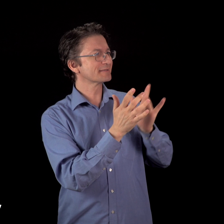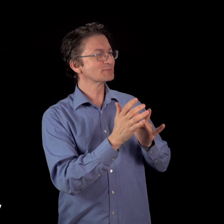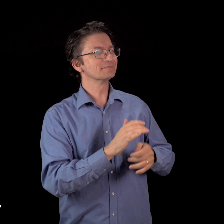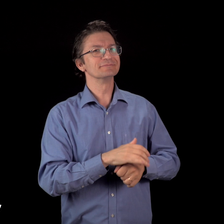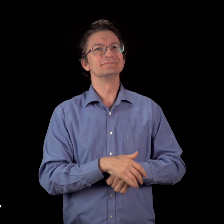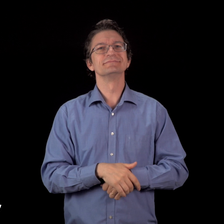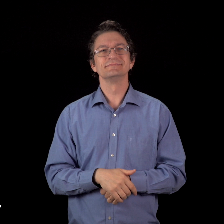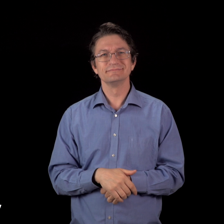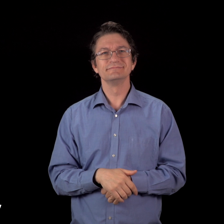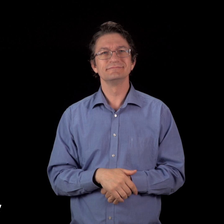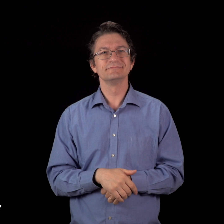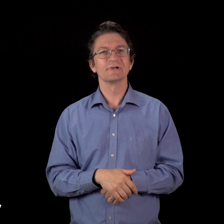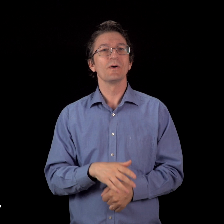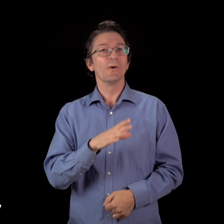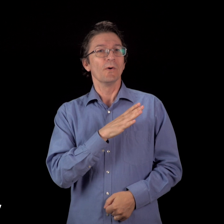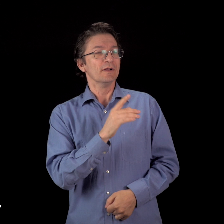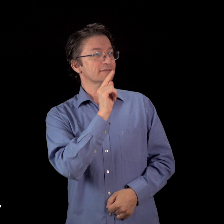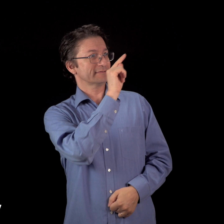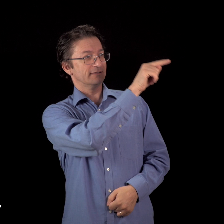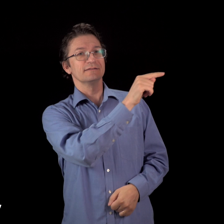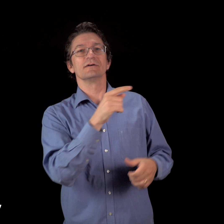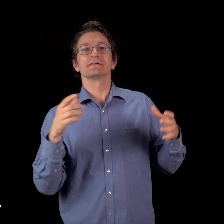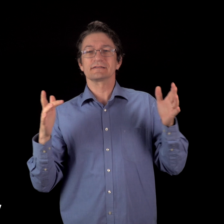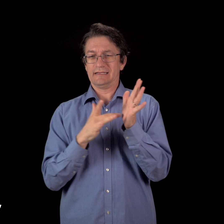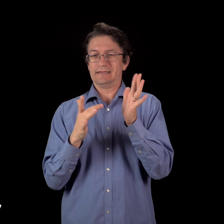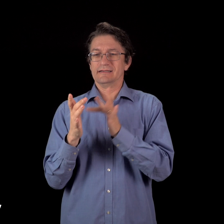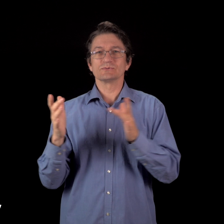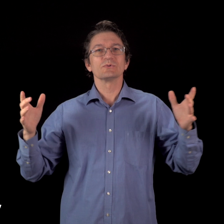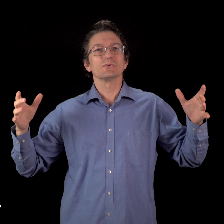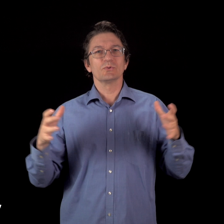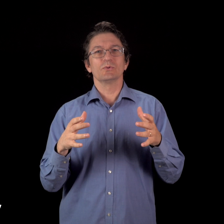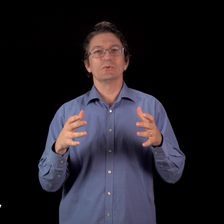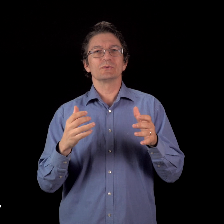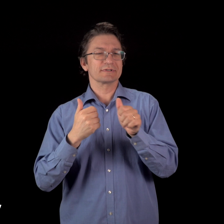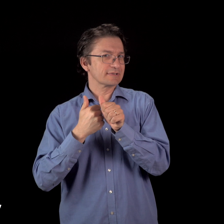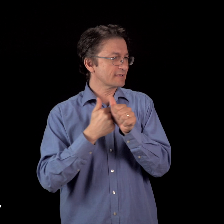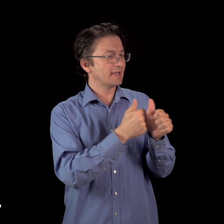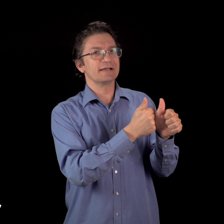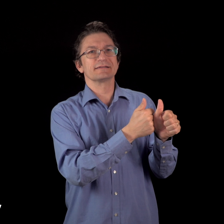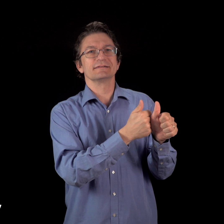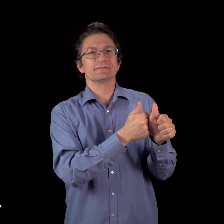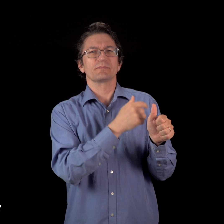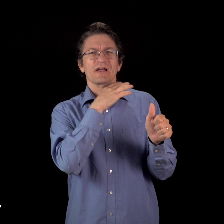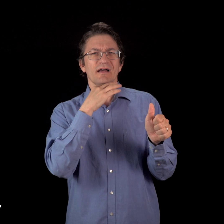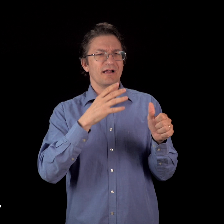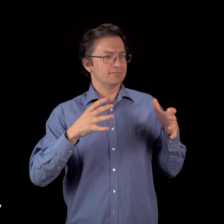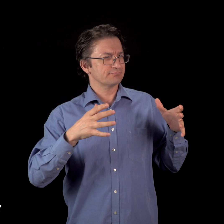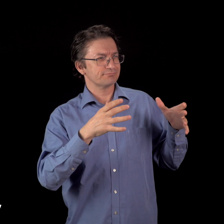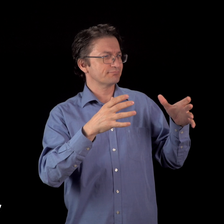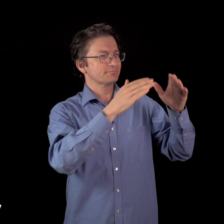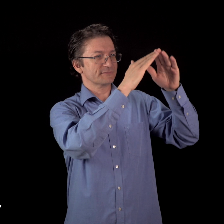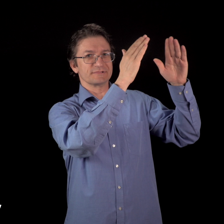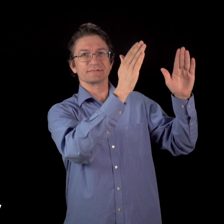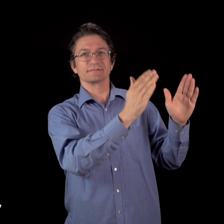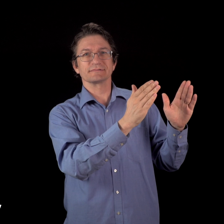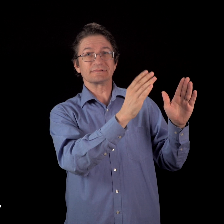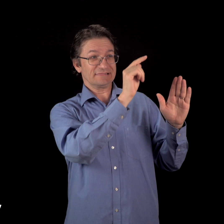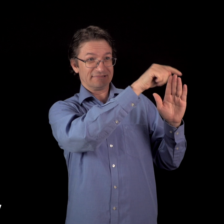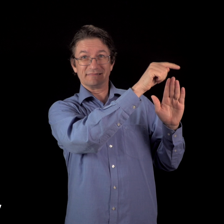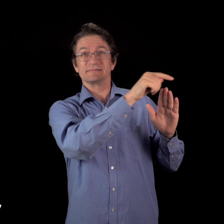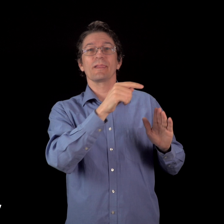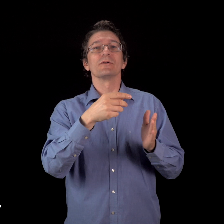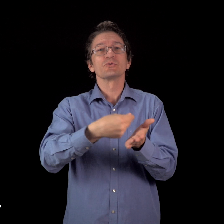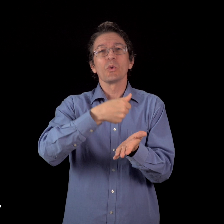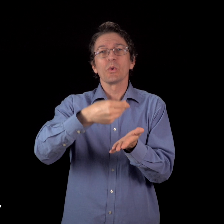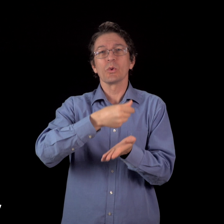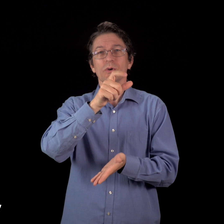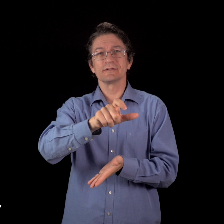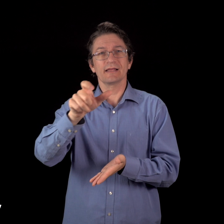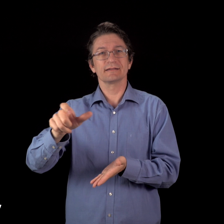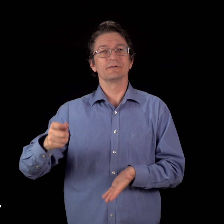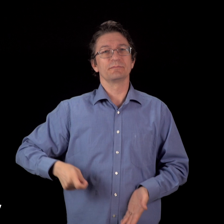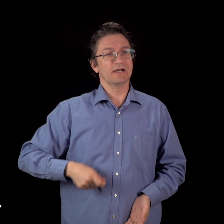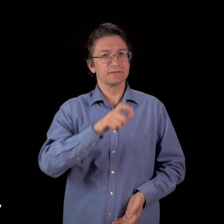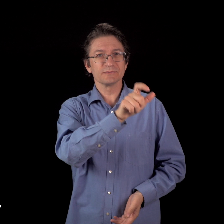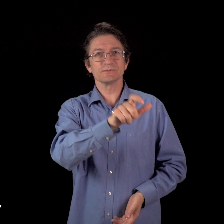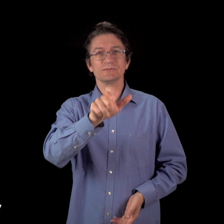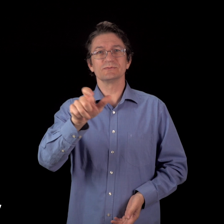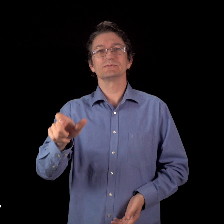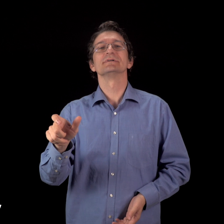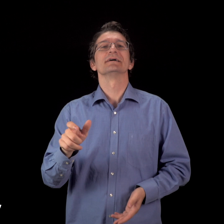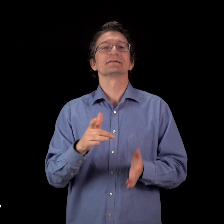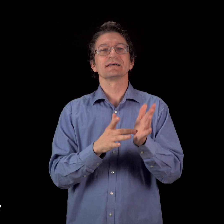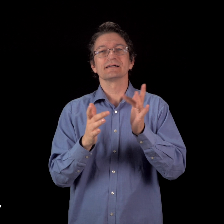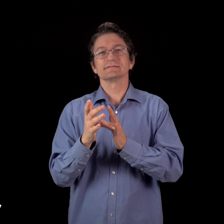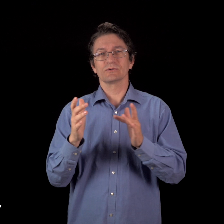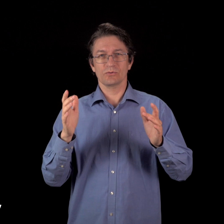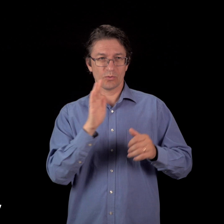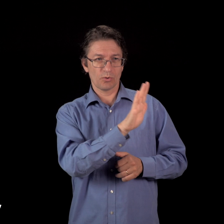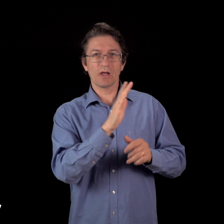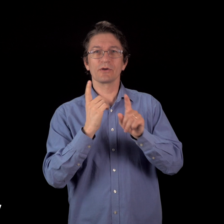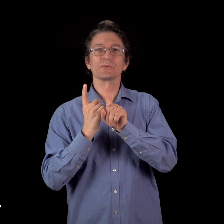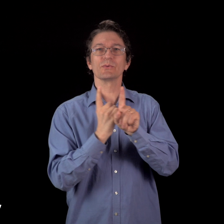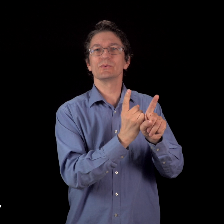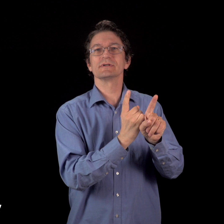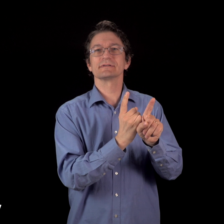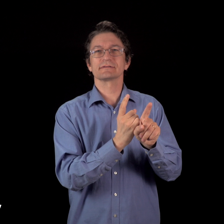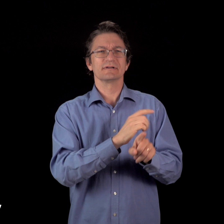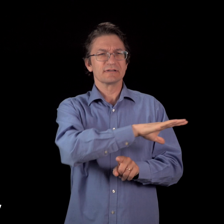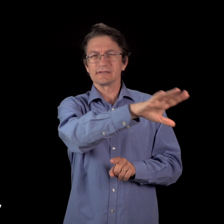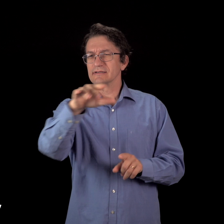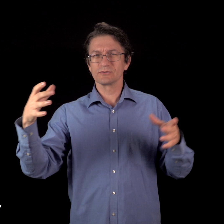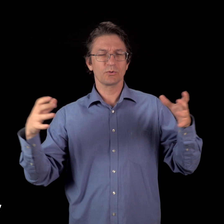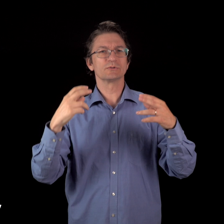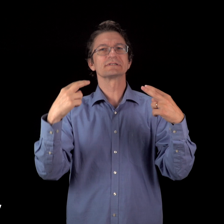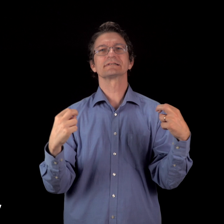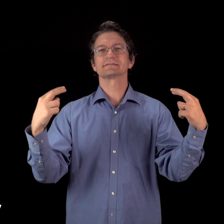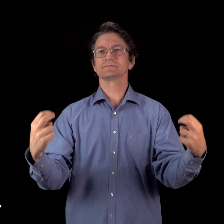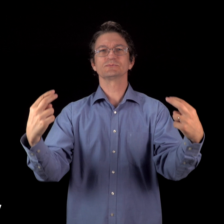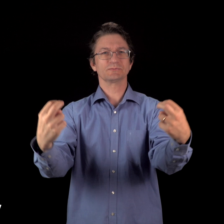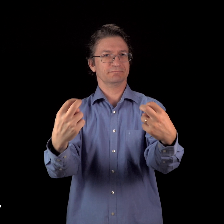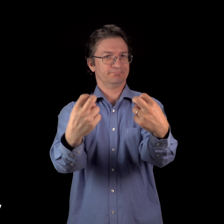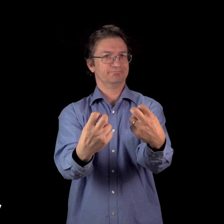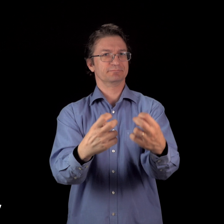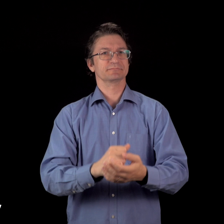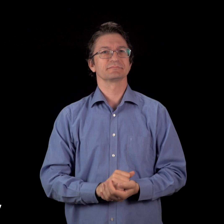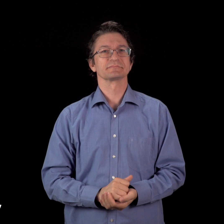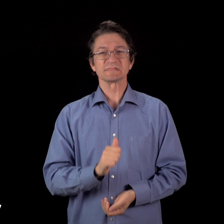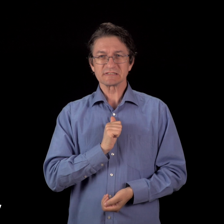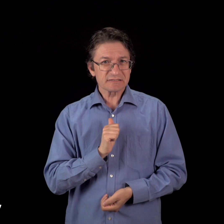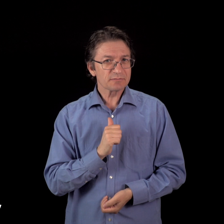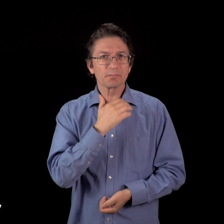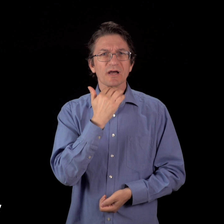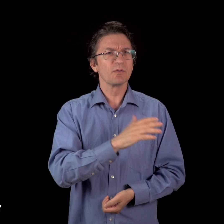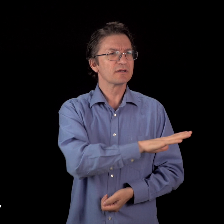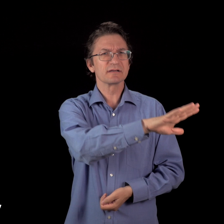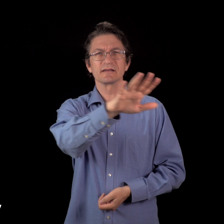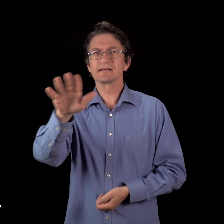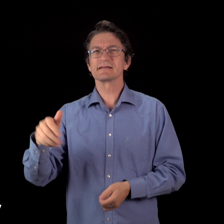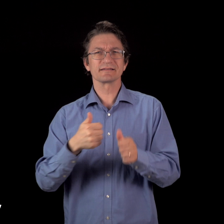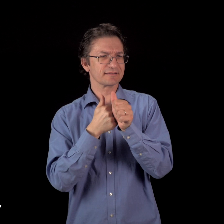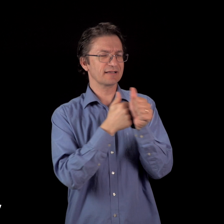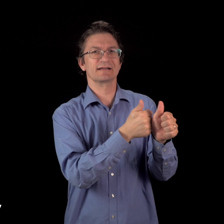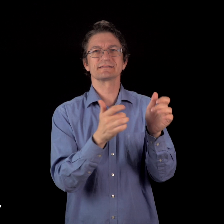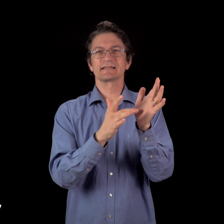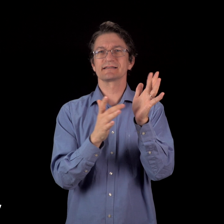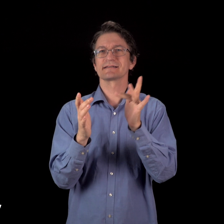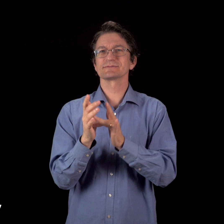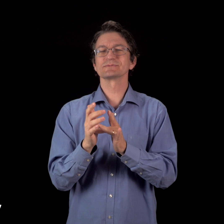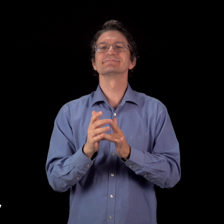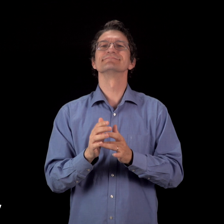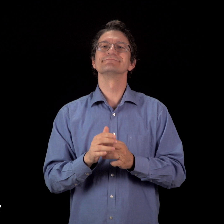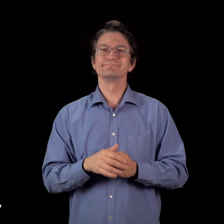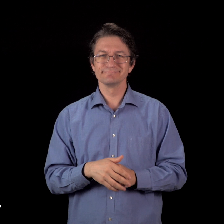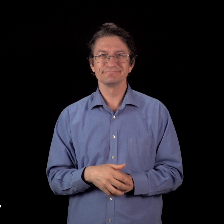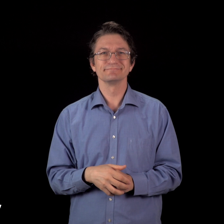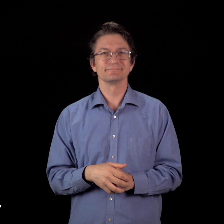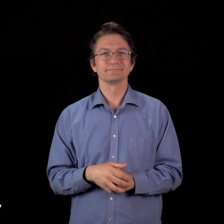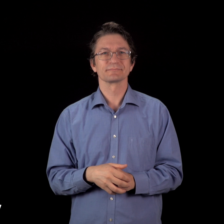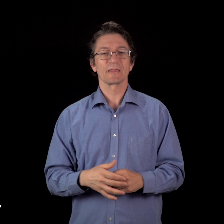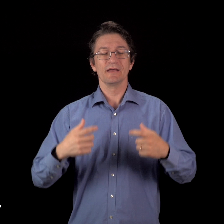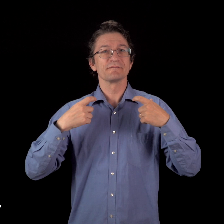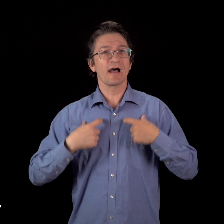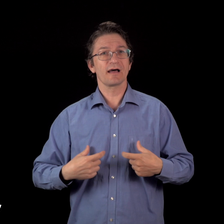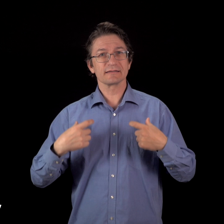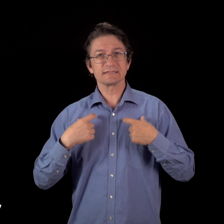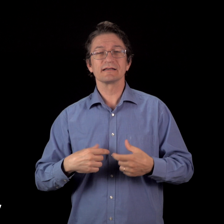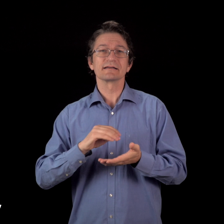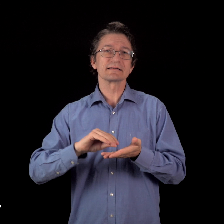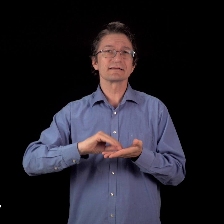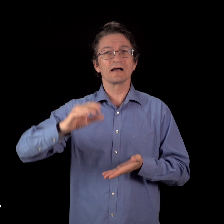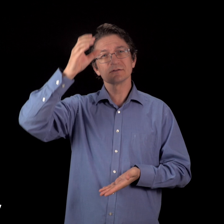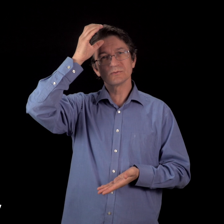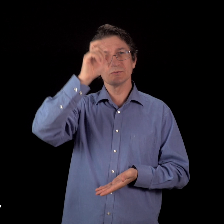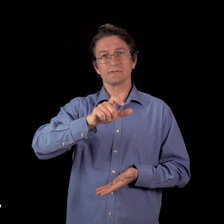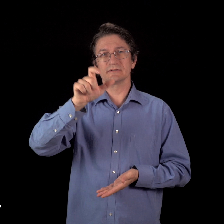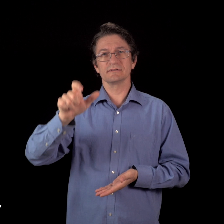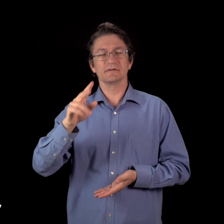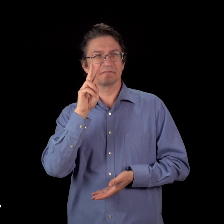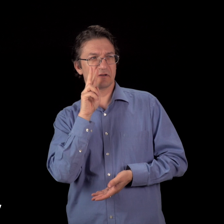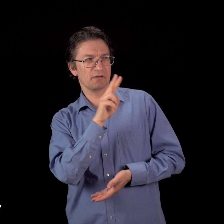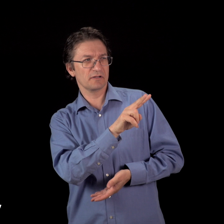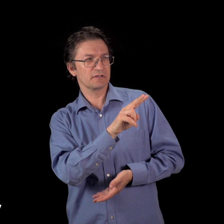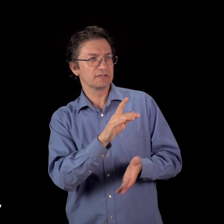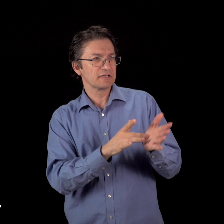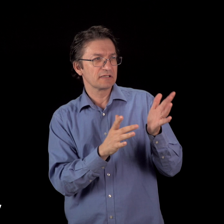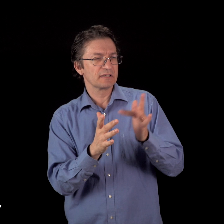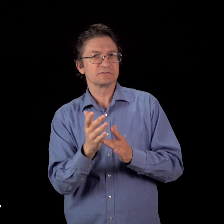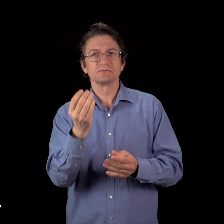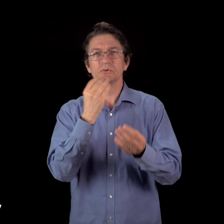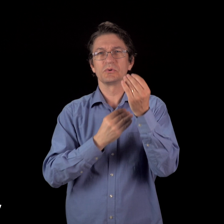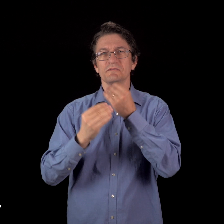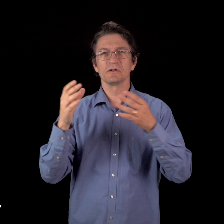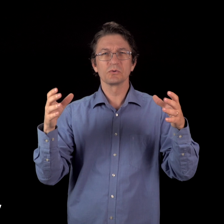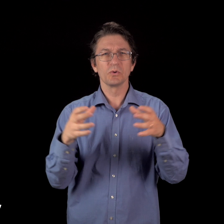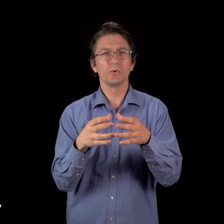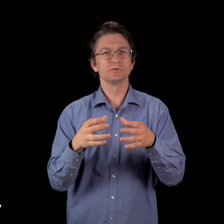While Jesus was dining at Levi’s house, many tax collectors and sinners were eating with Him and His disciples—for there were many who followed Him.